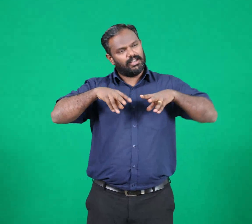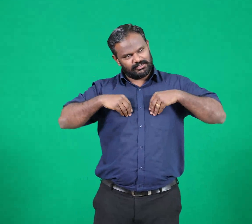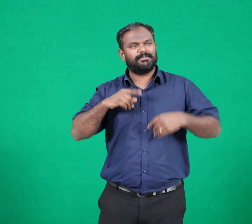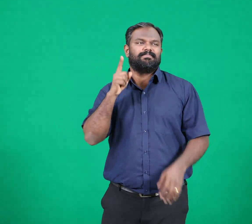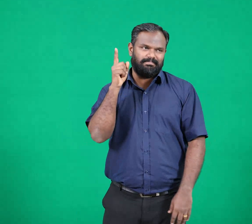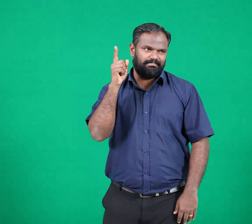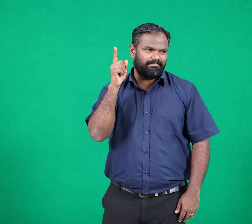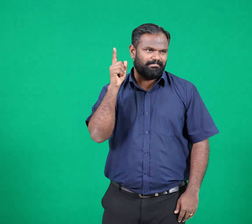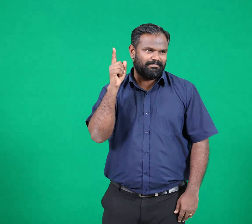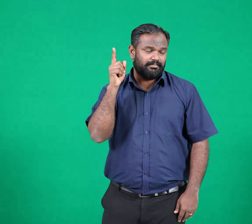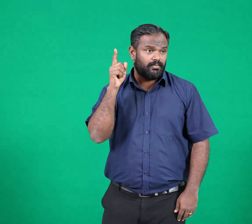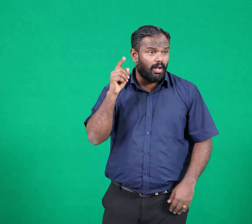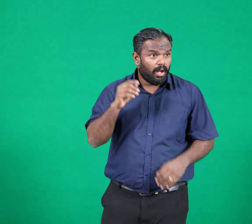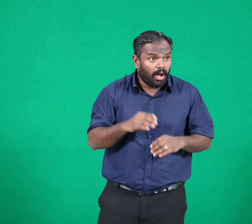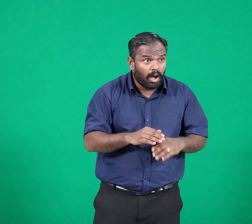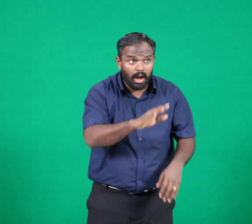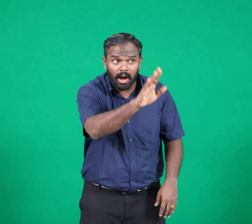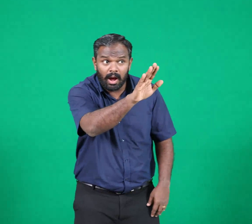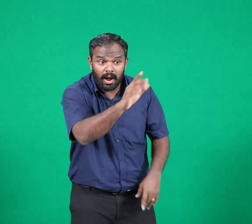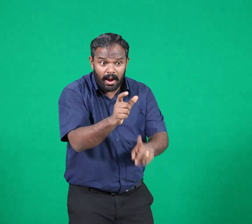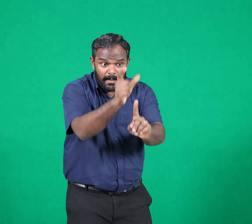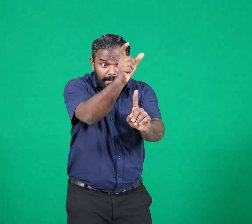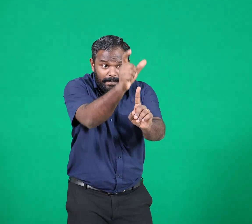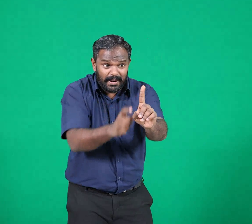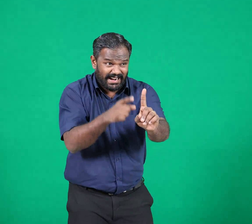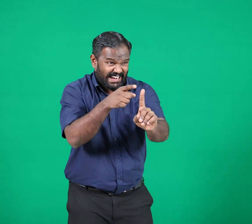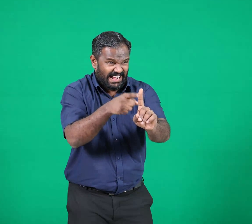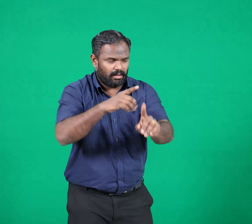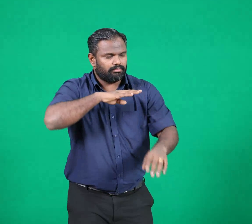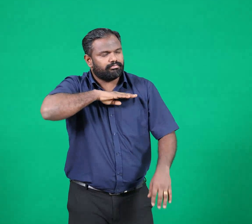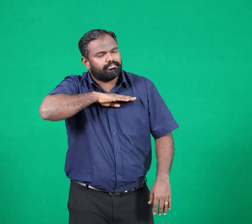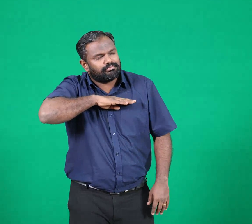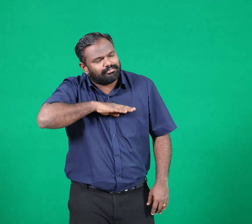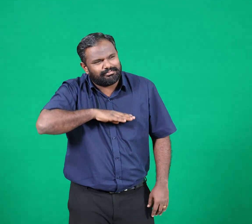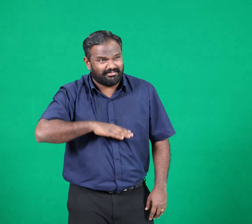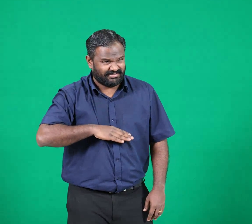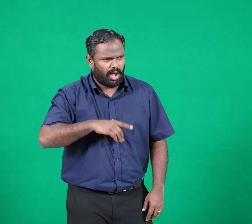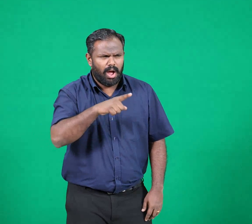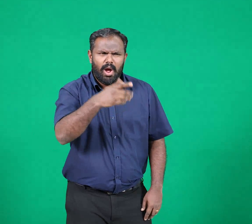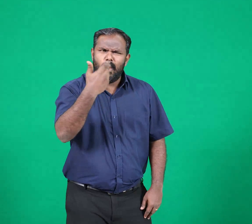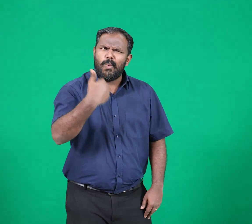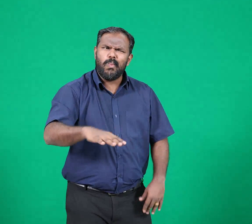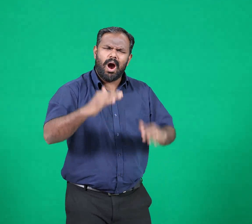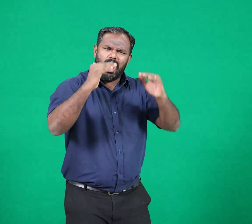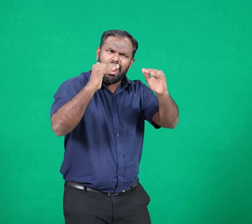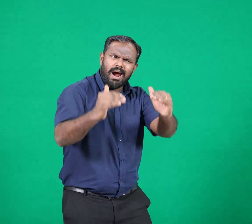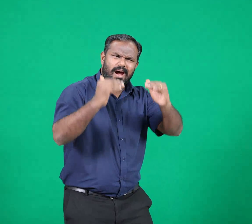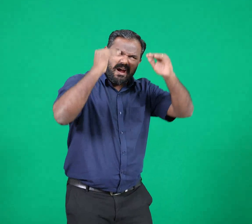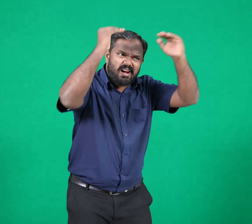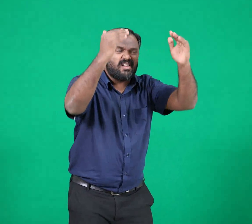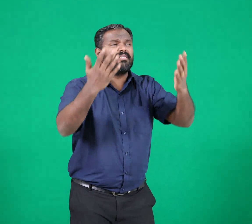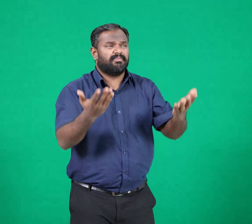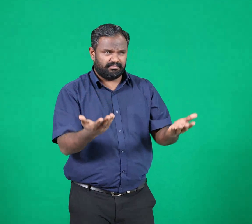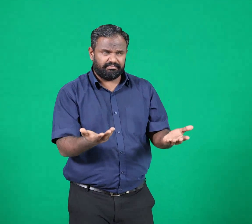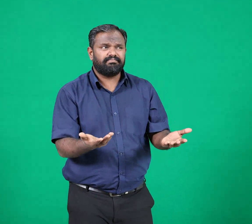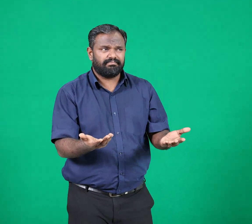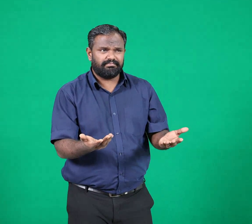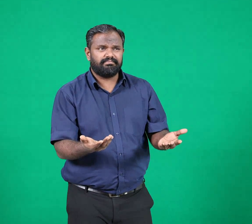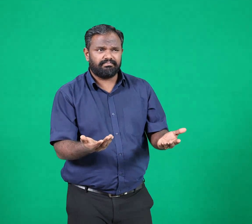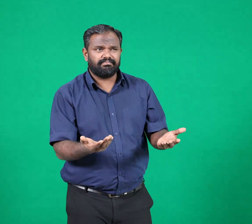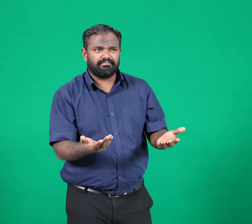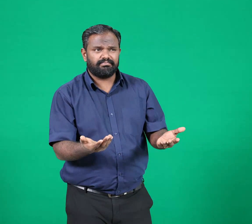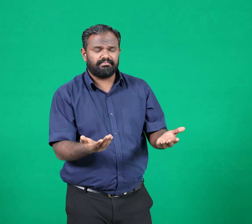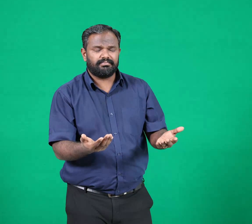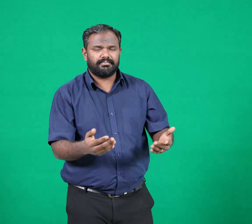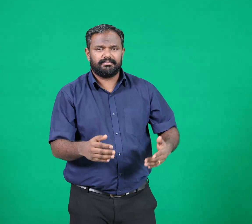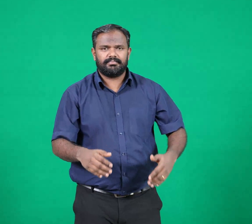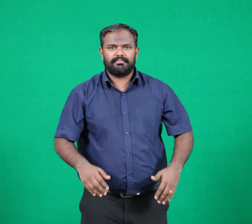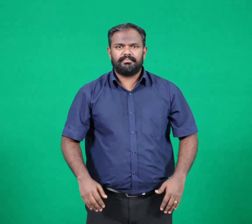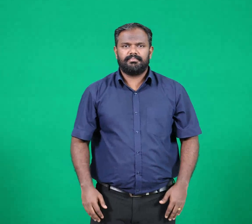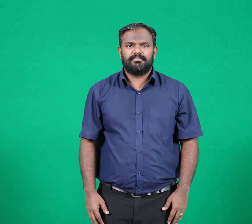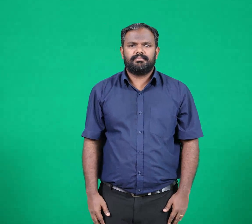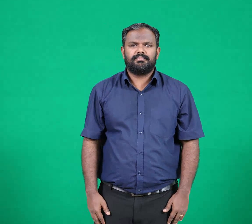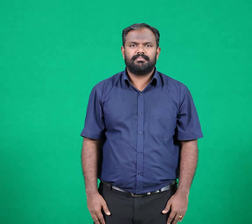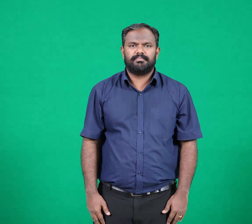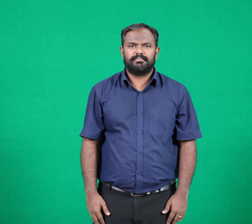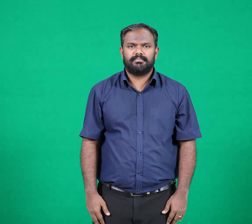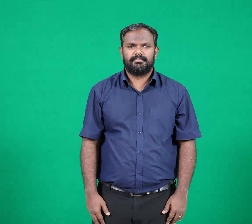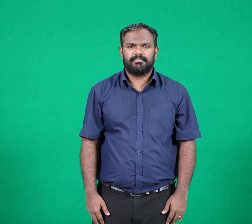For whoever is the least among all of you, he is the greatest."